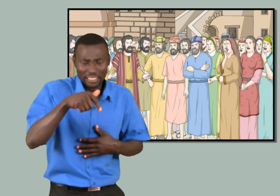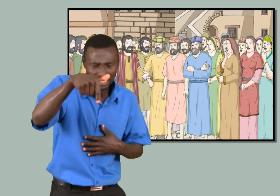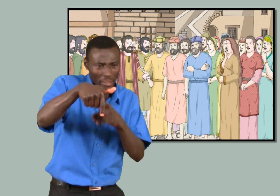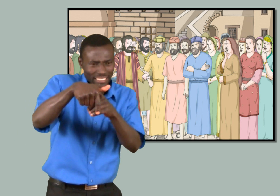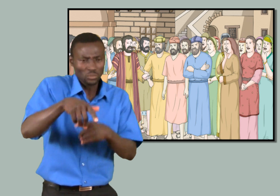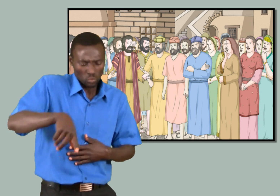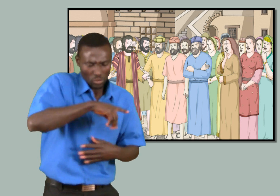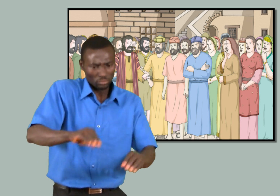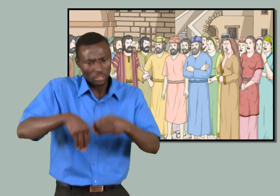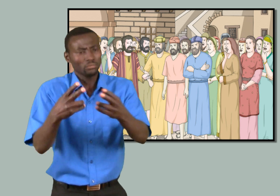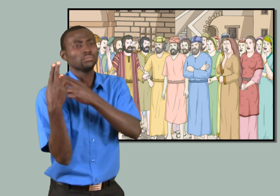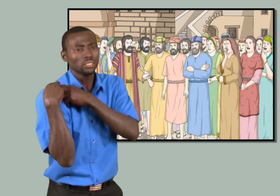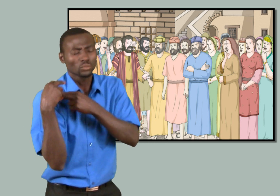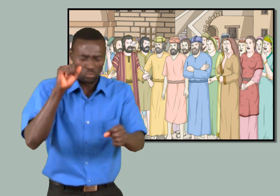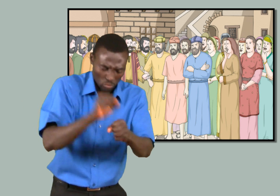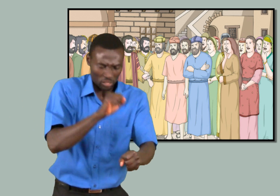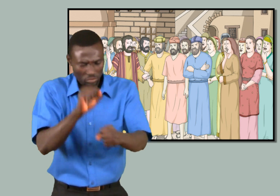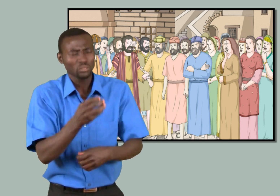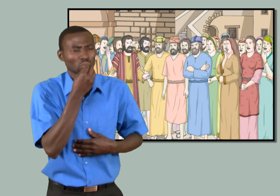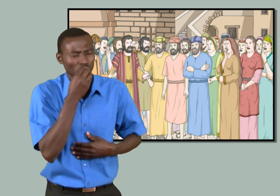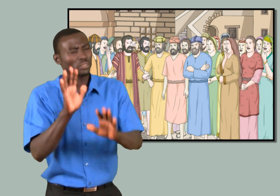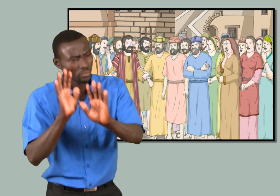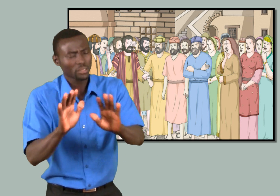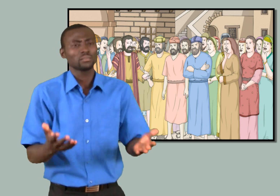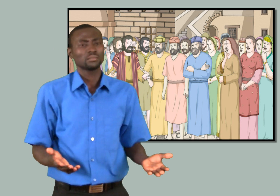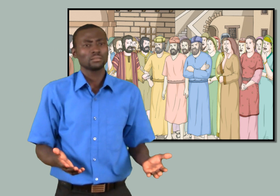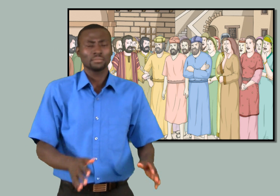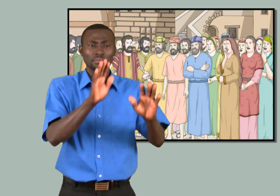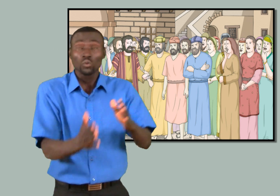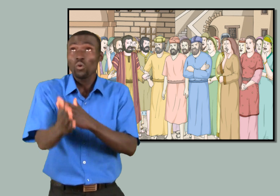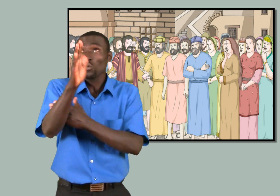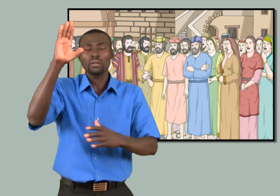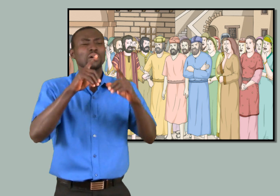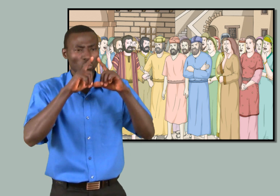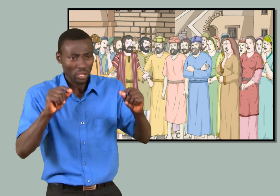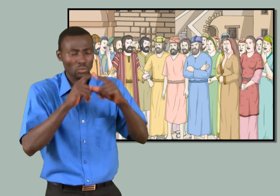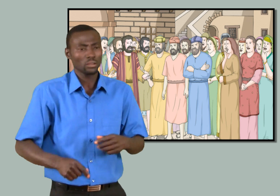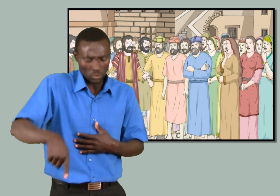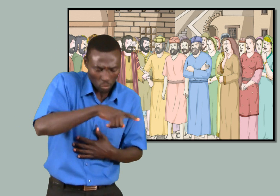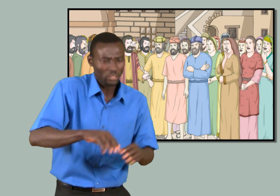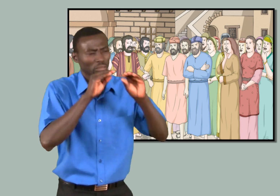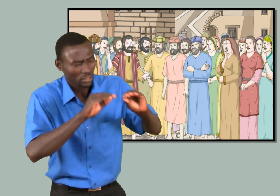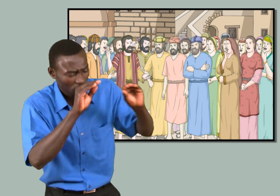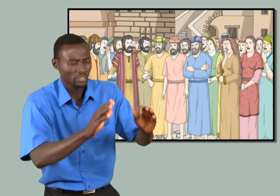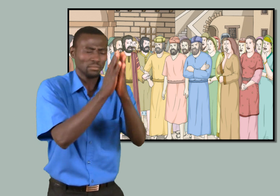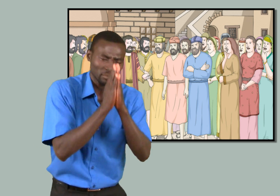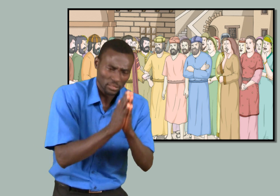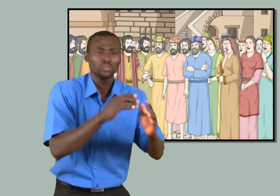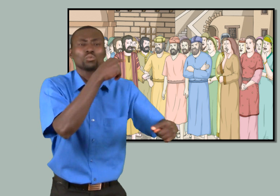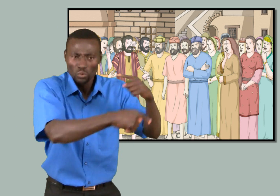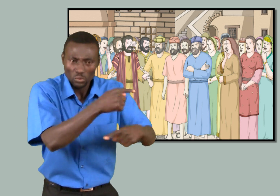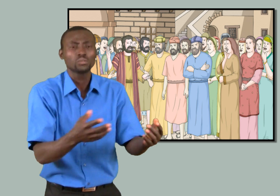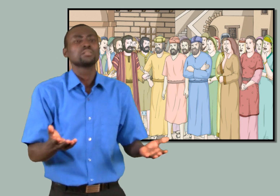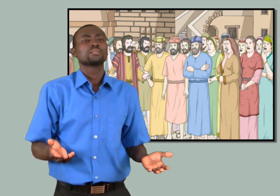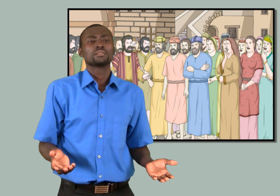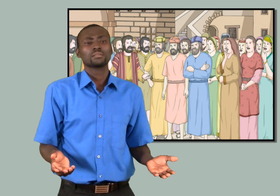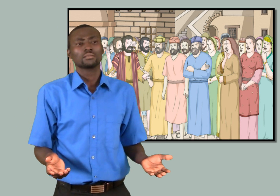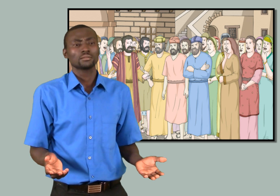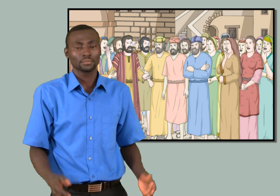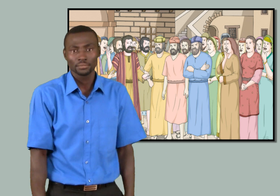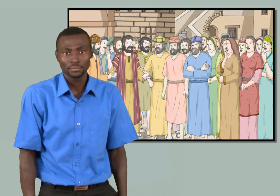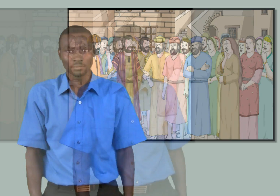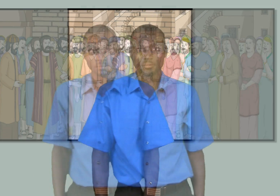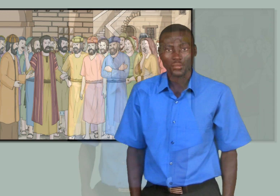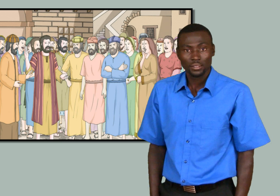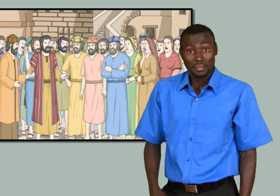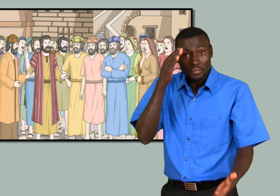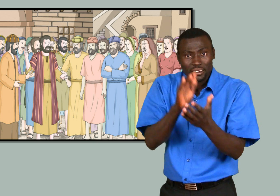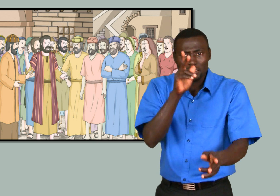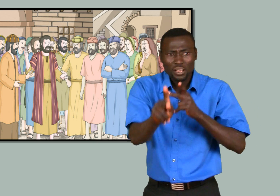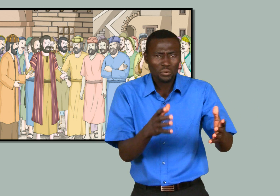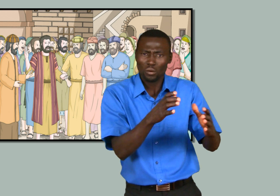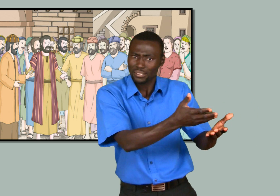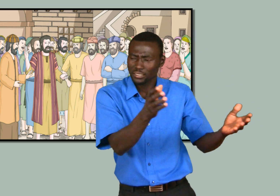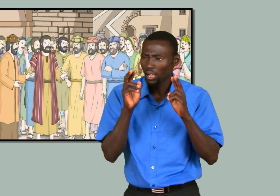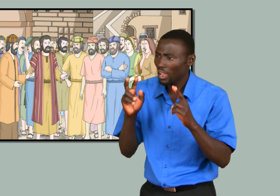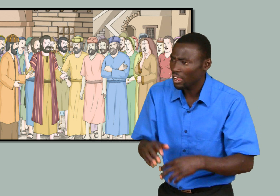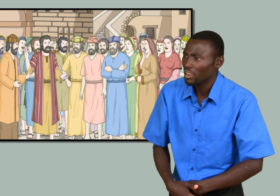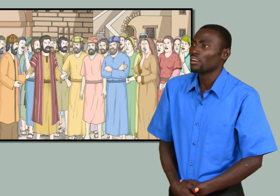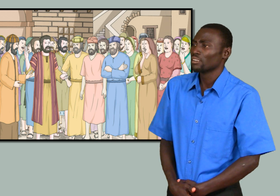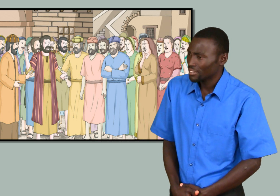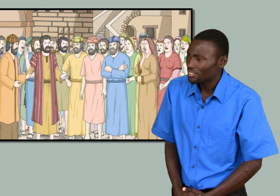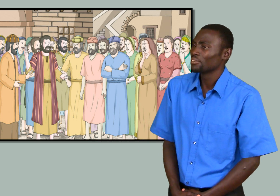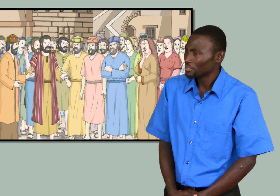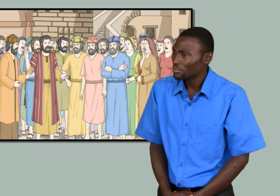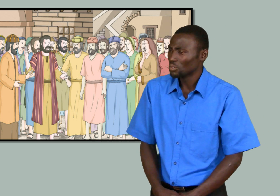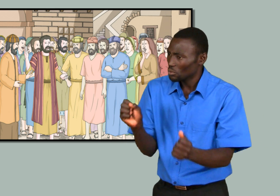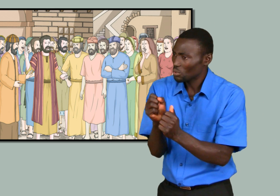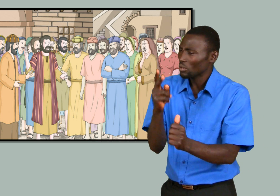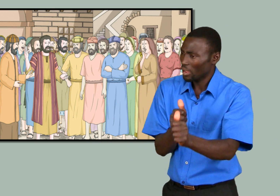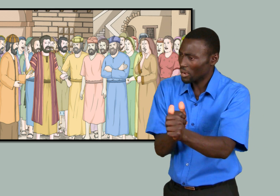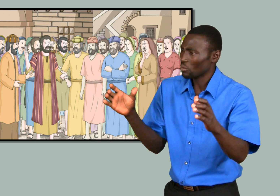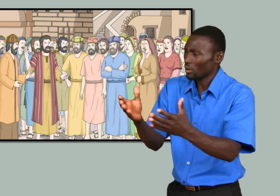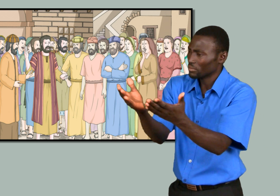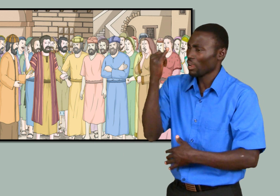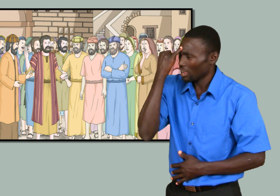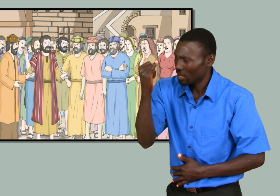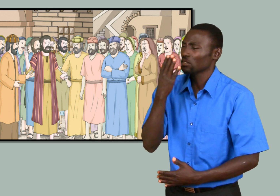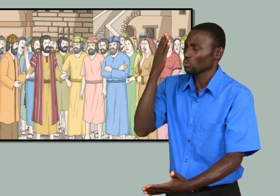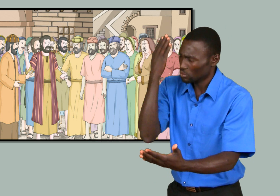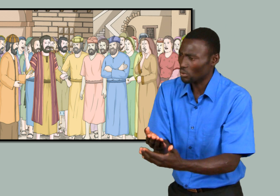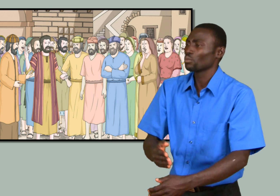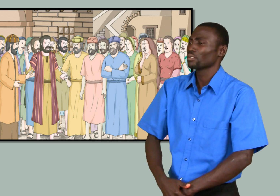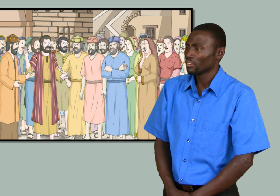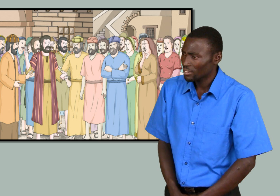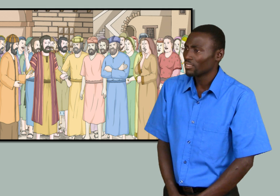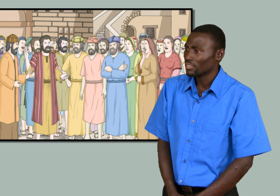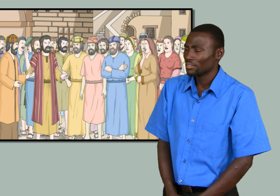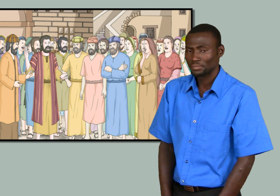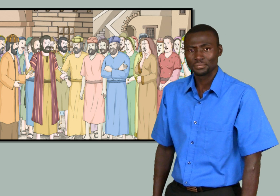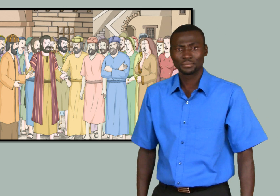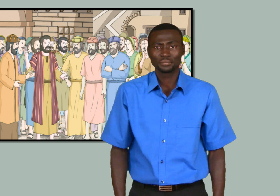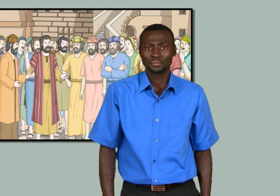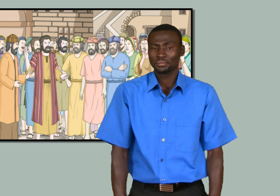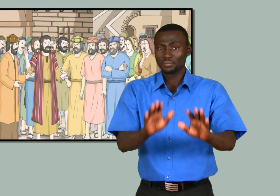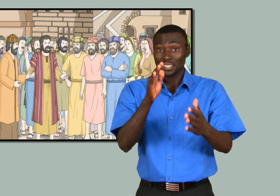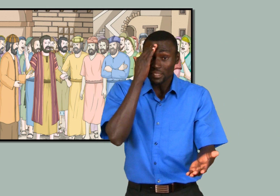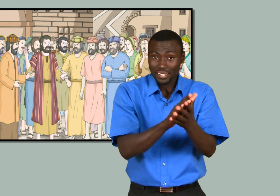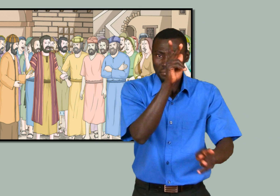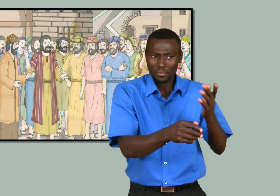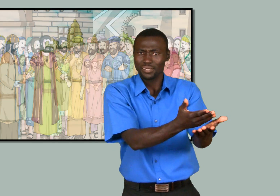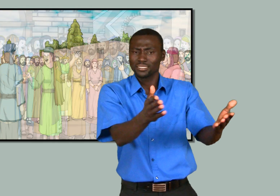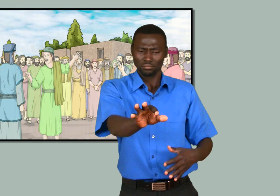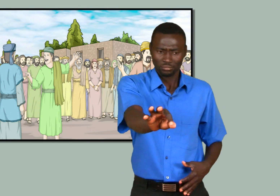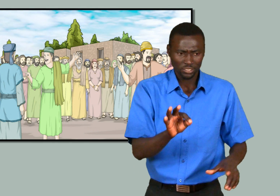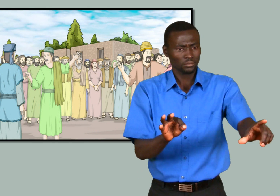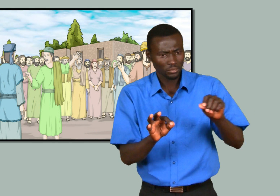We will appoint this responsibility to them and will devote ourselves to prayer and to the ministry of the word.”